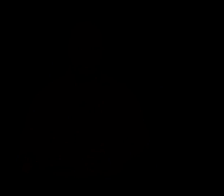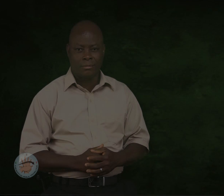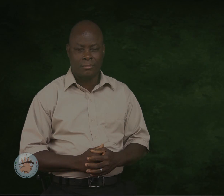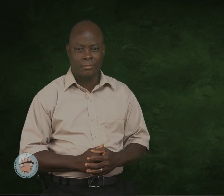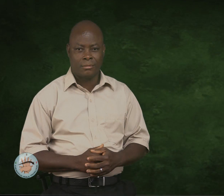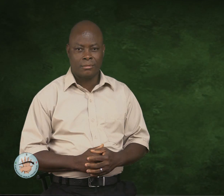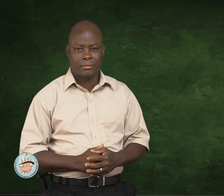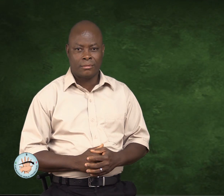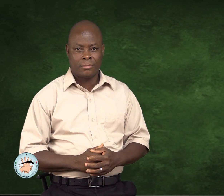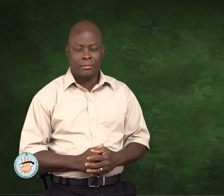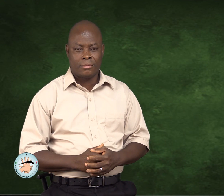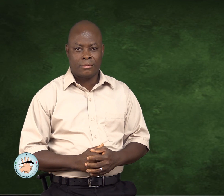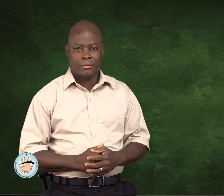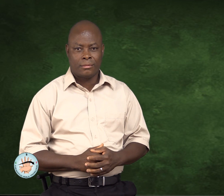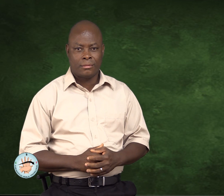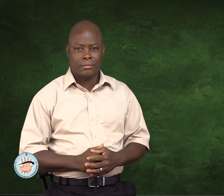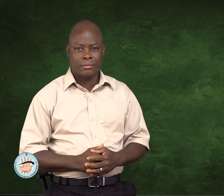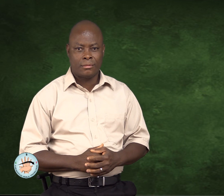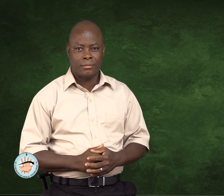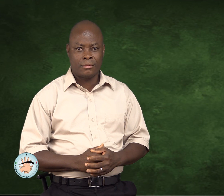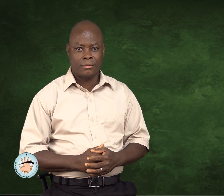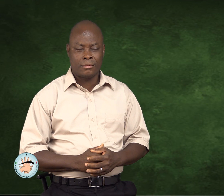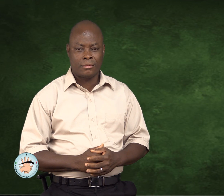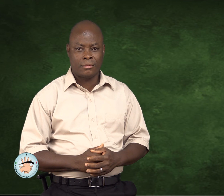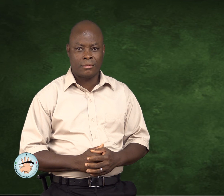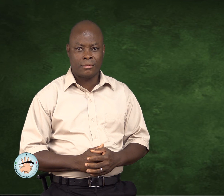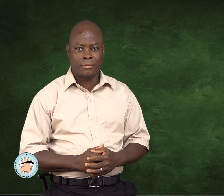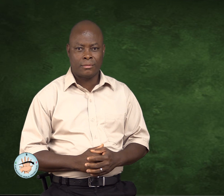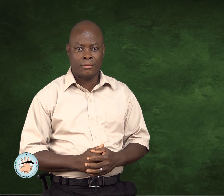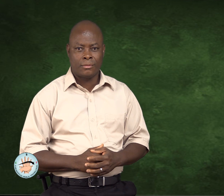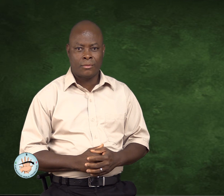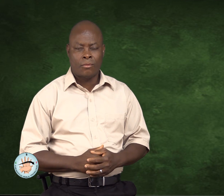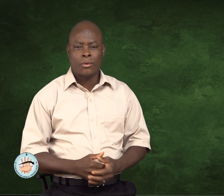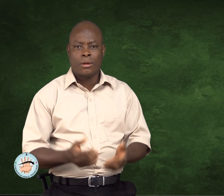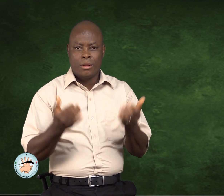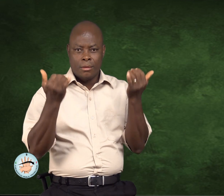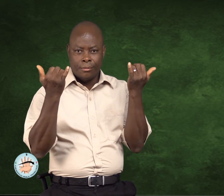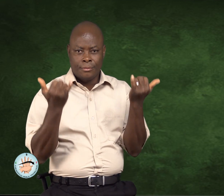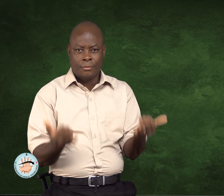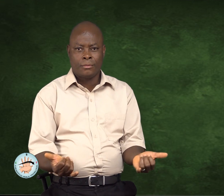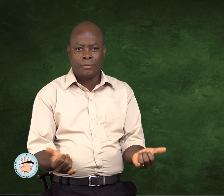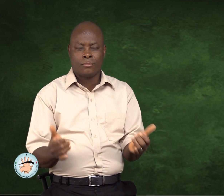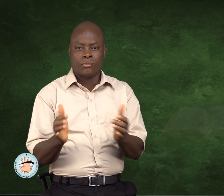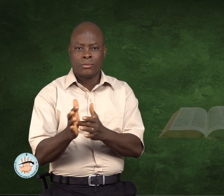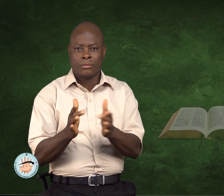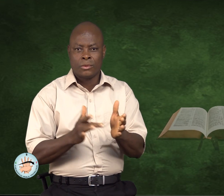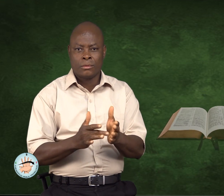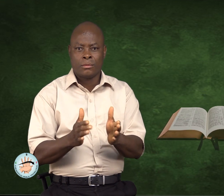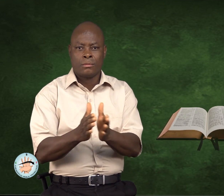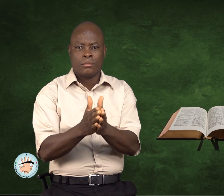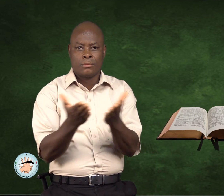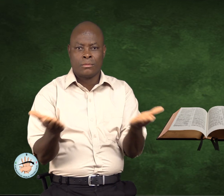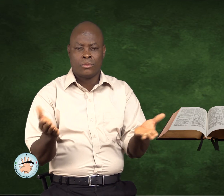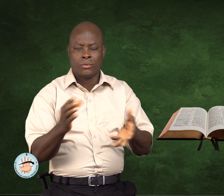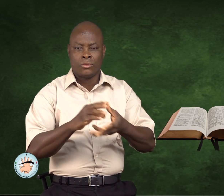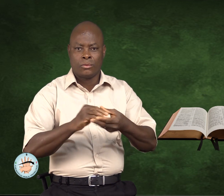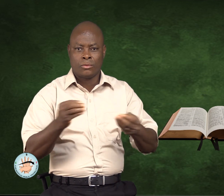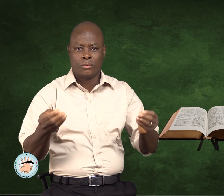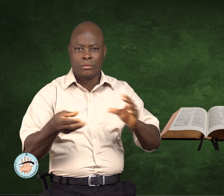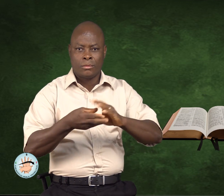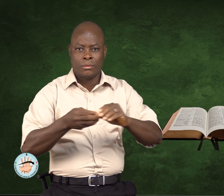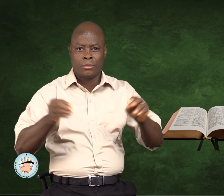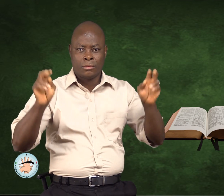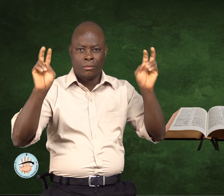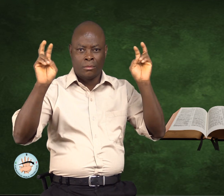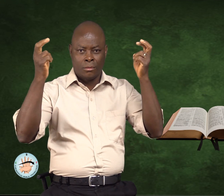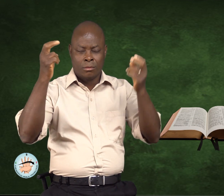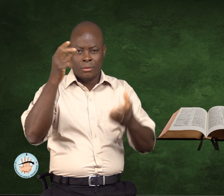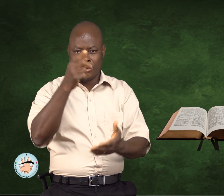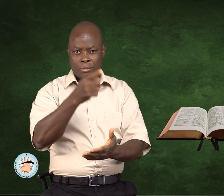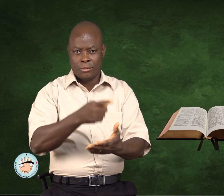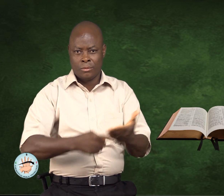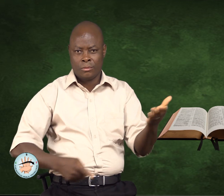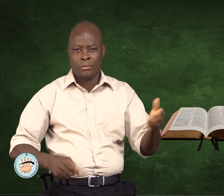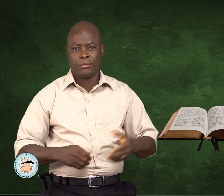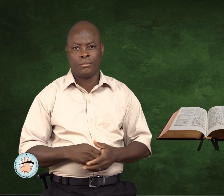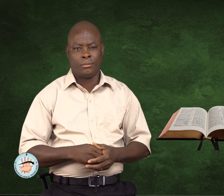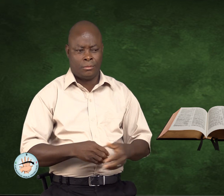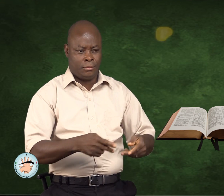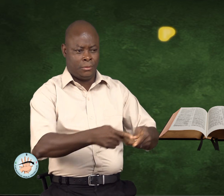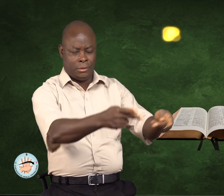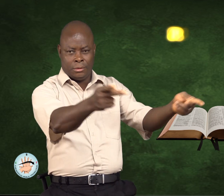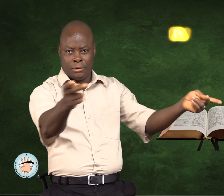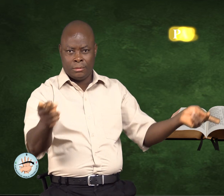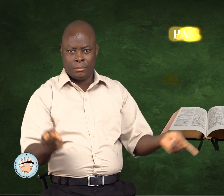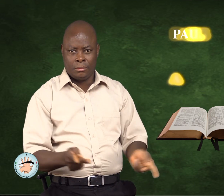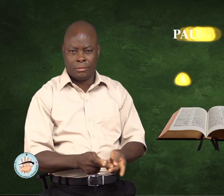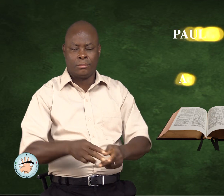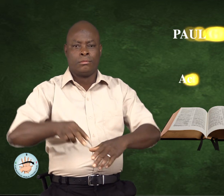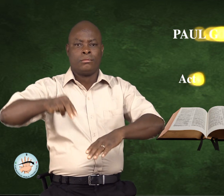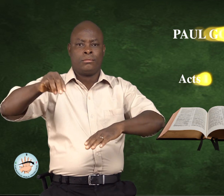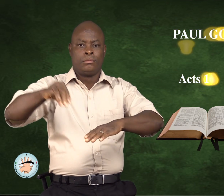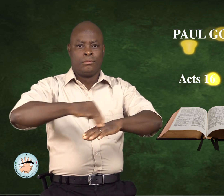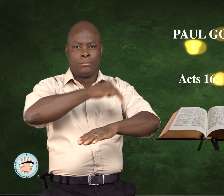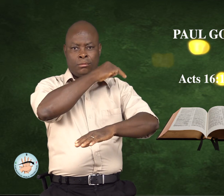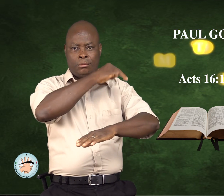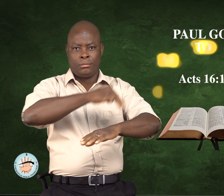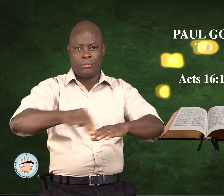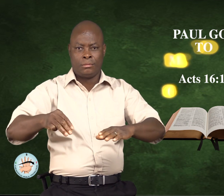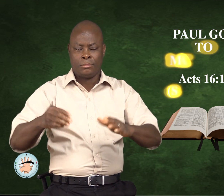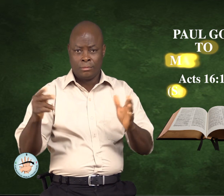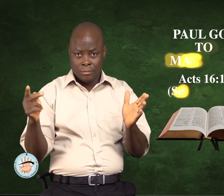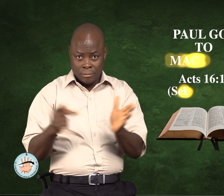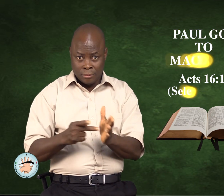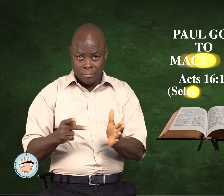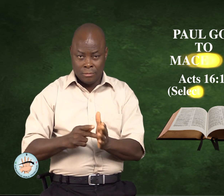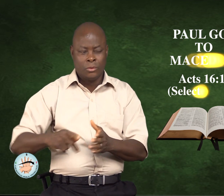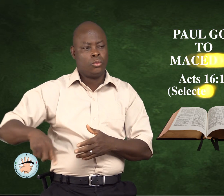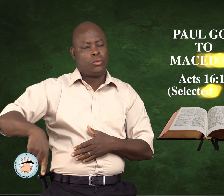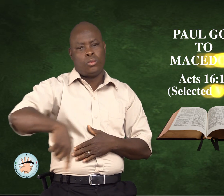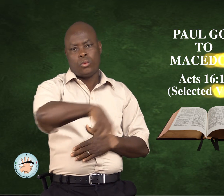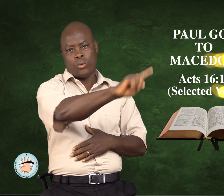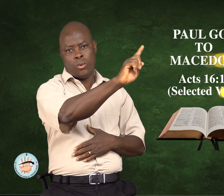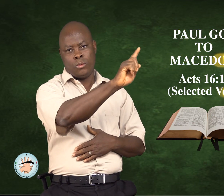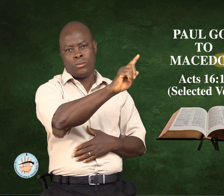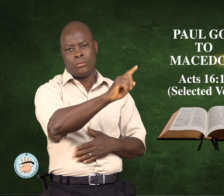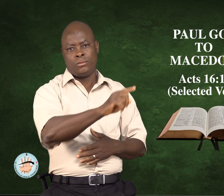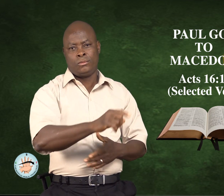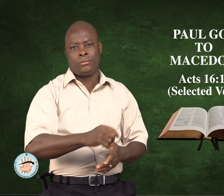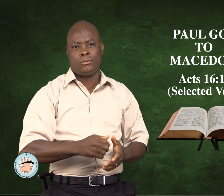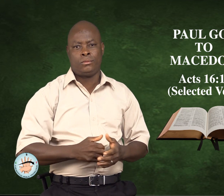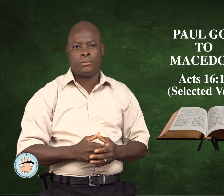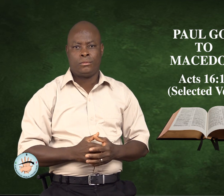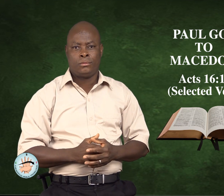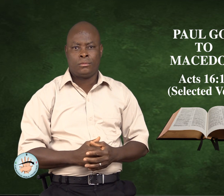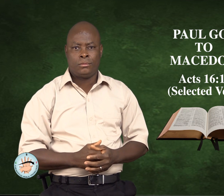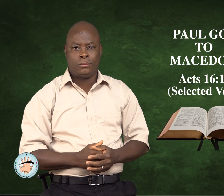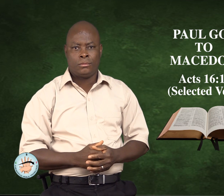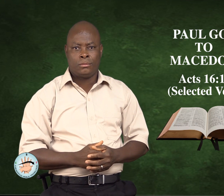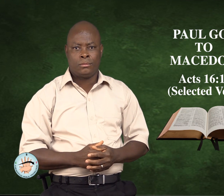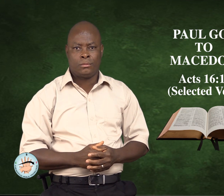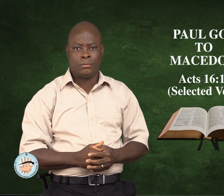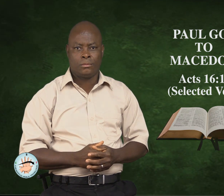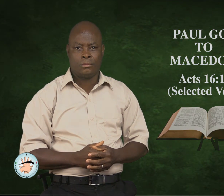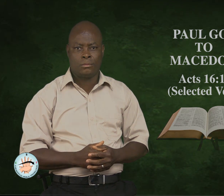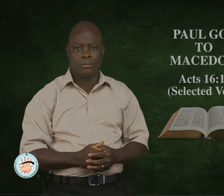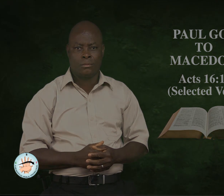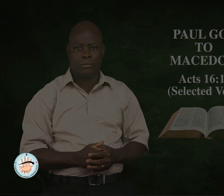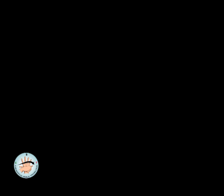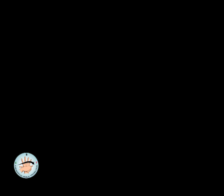Paul goes to Macedonia